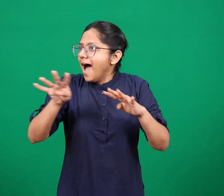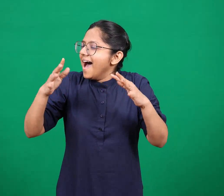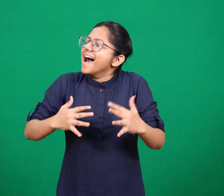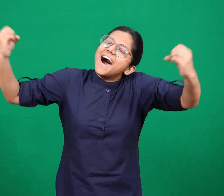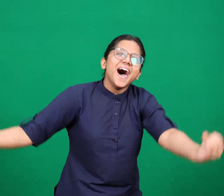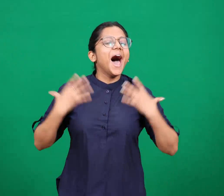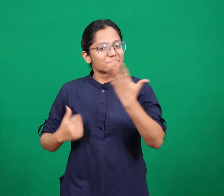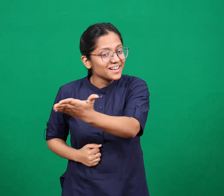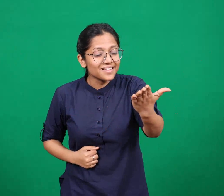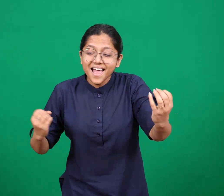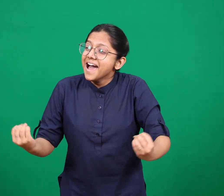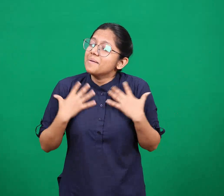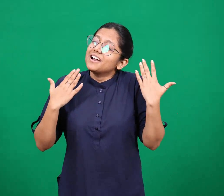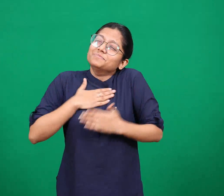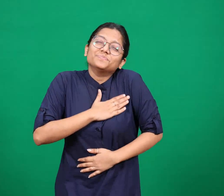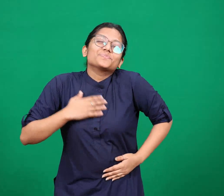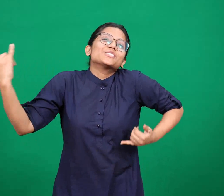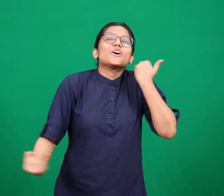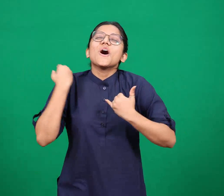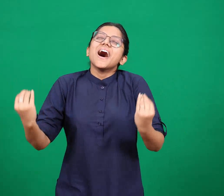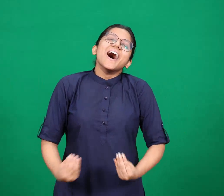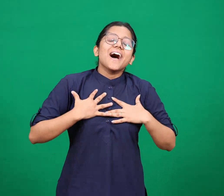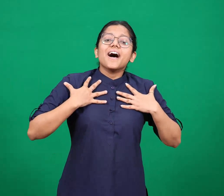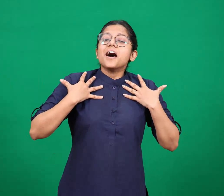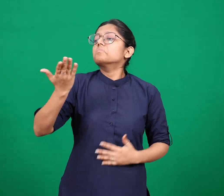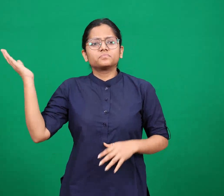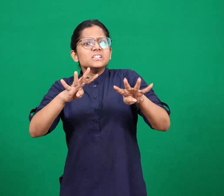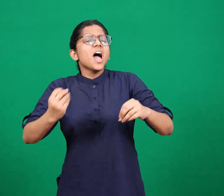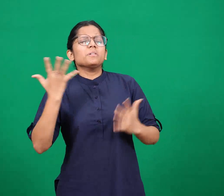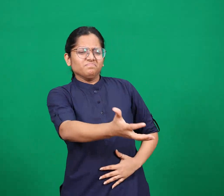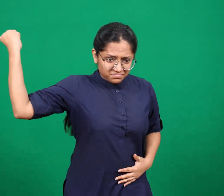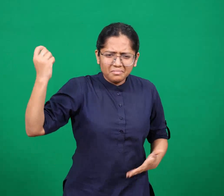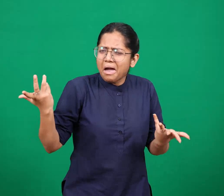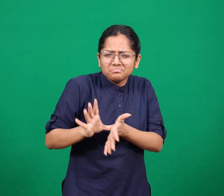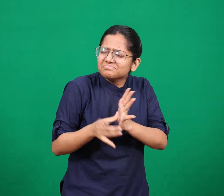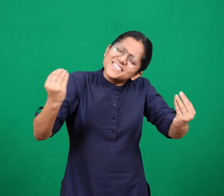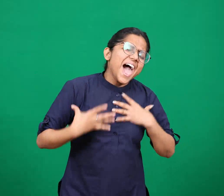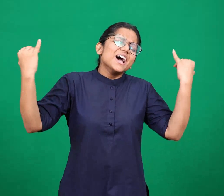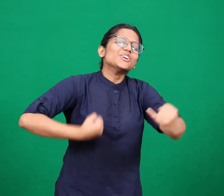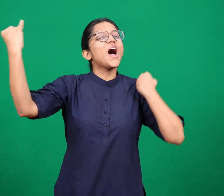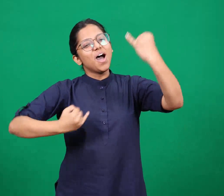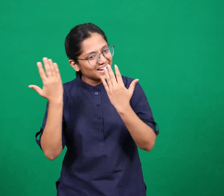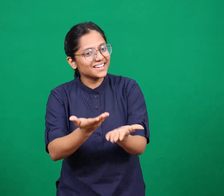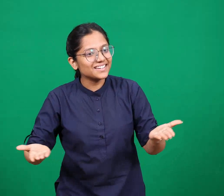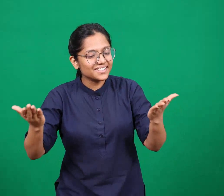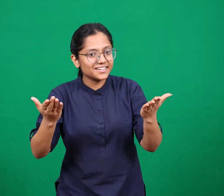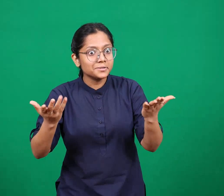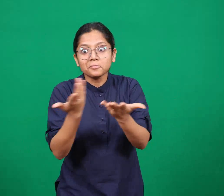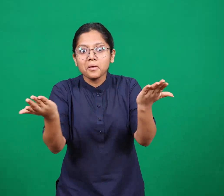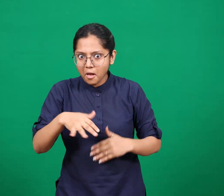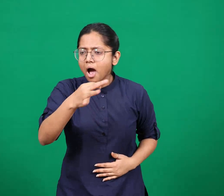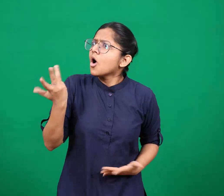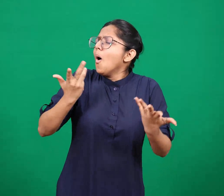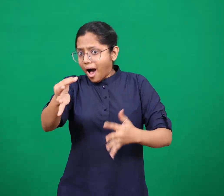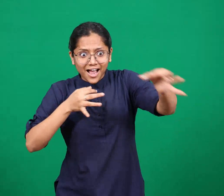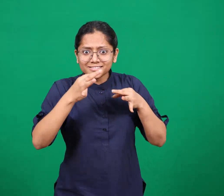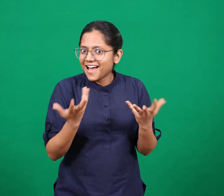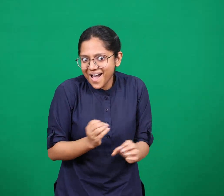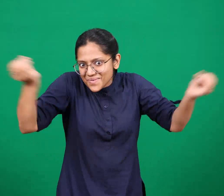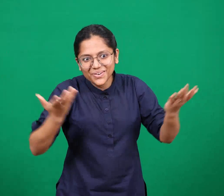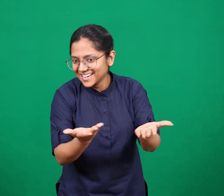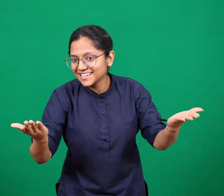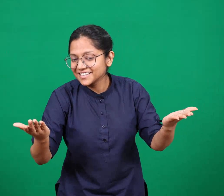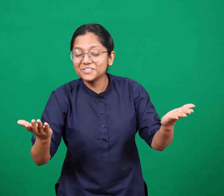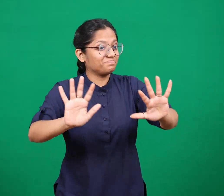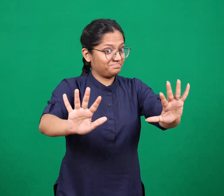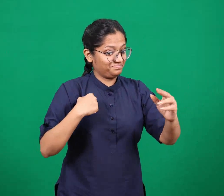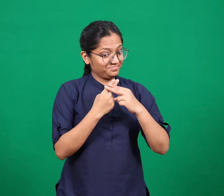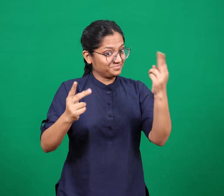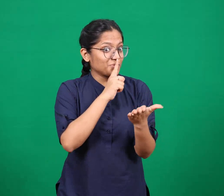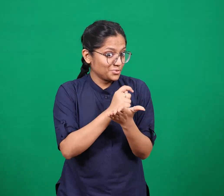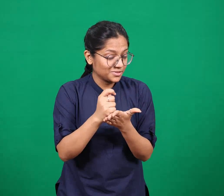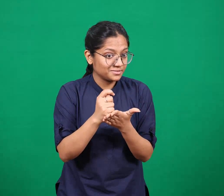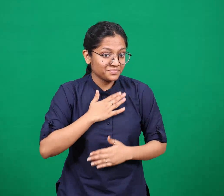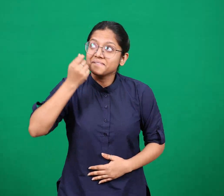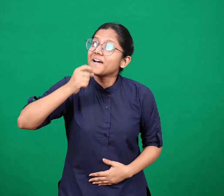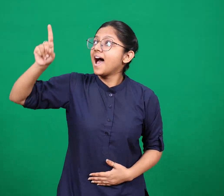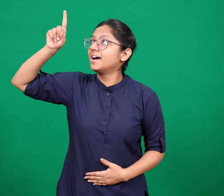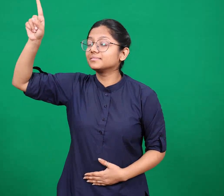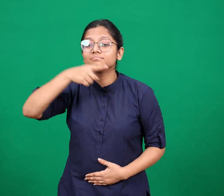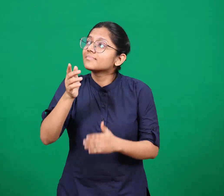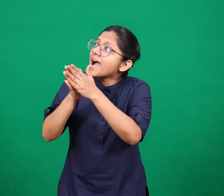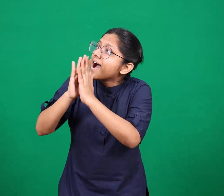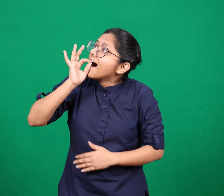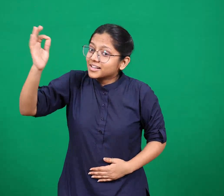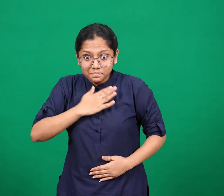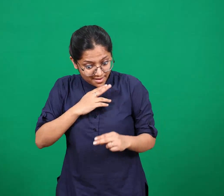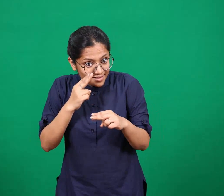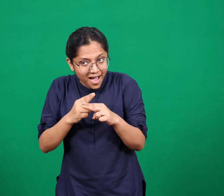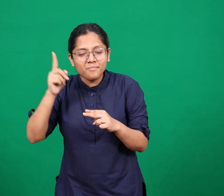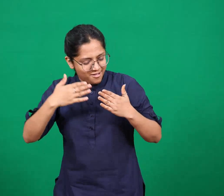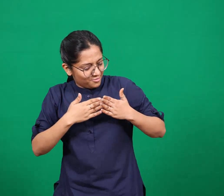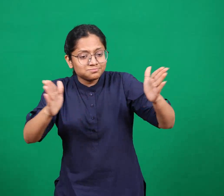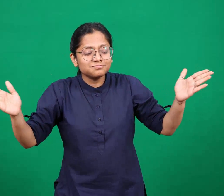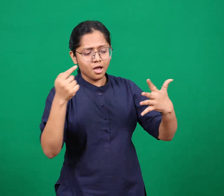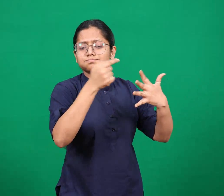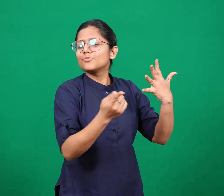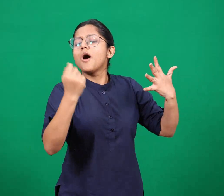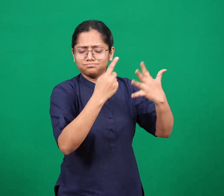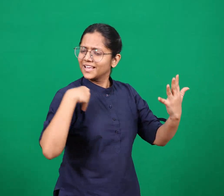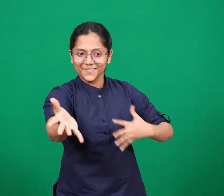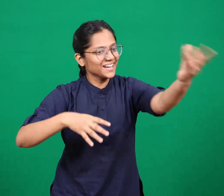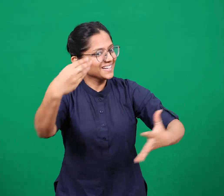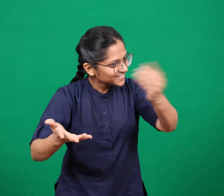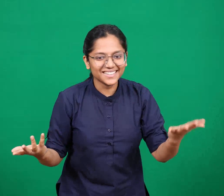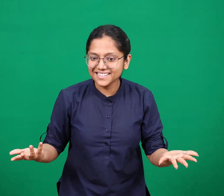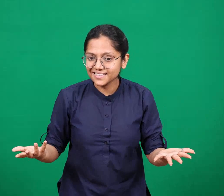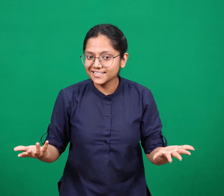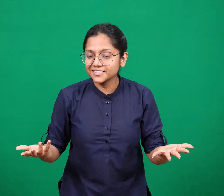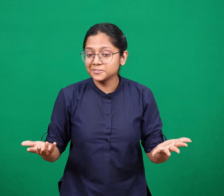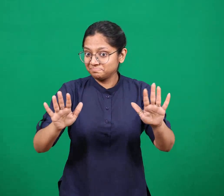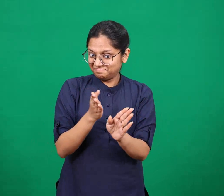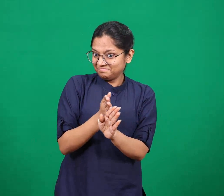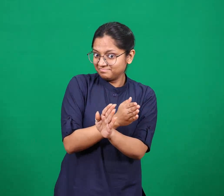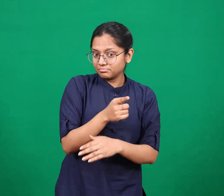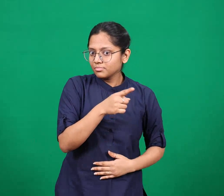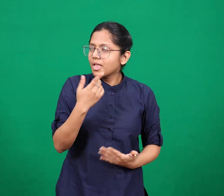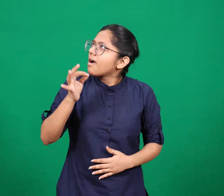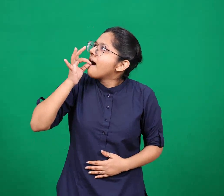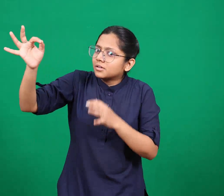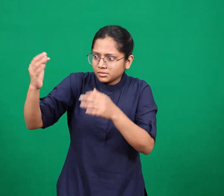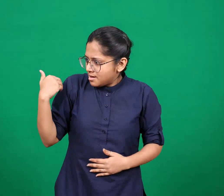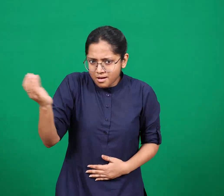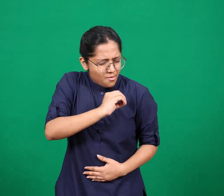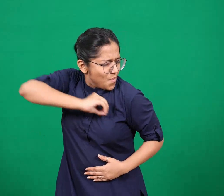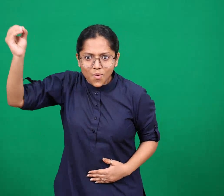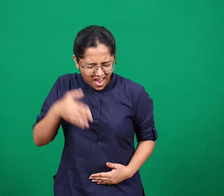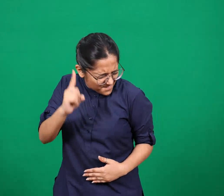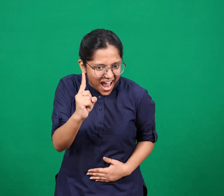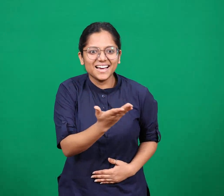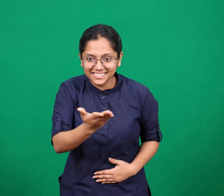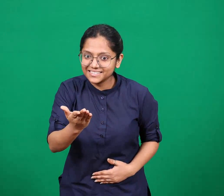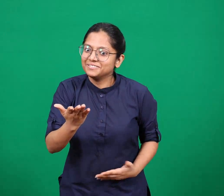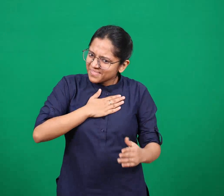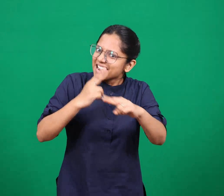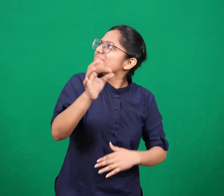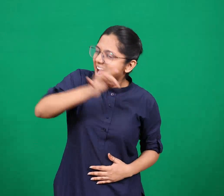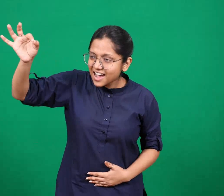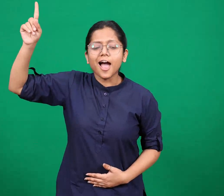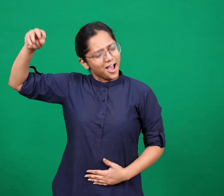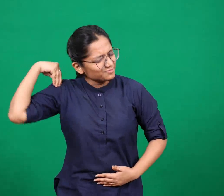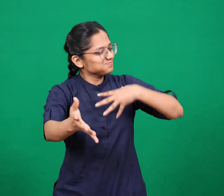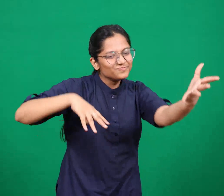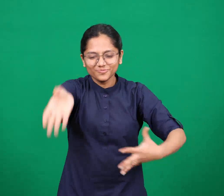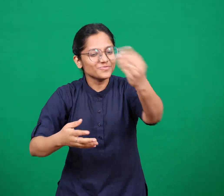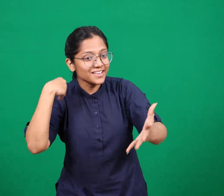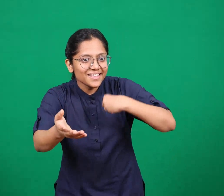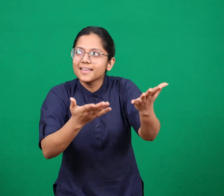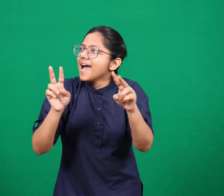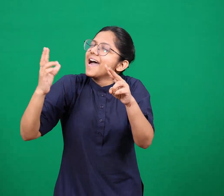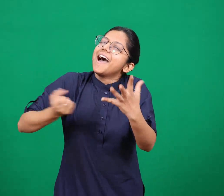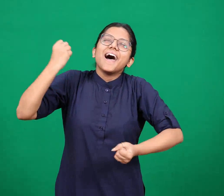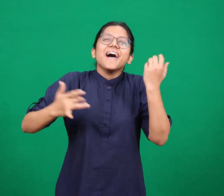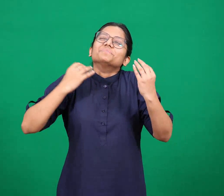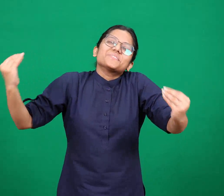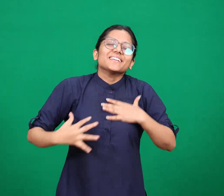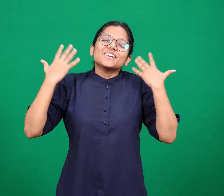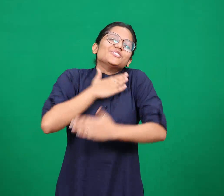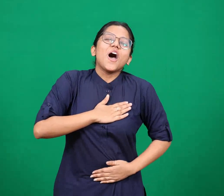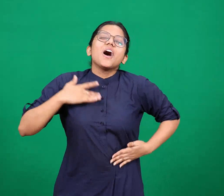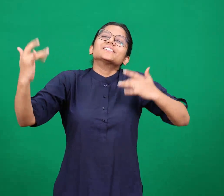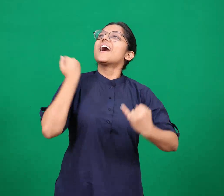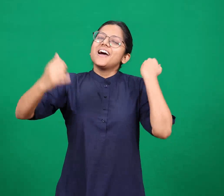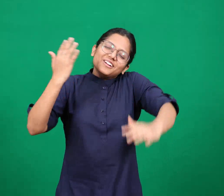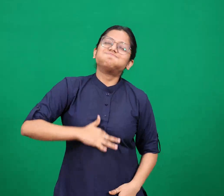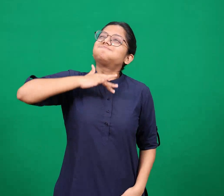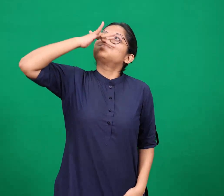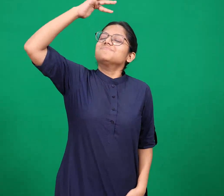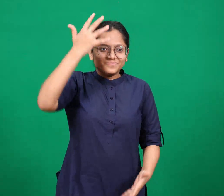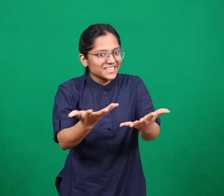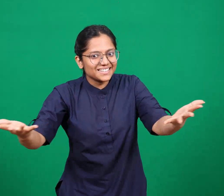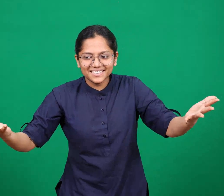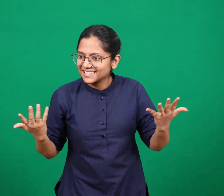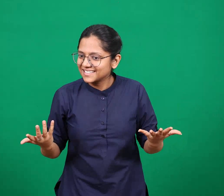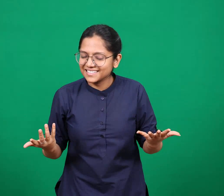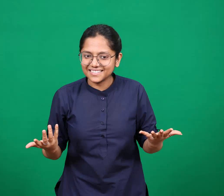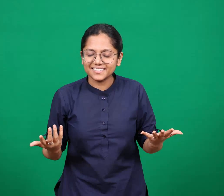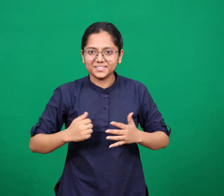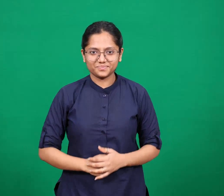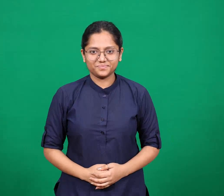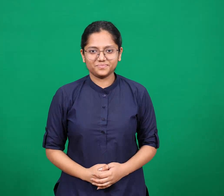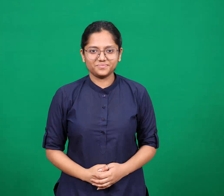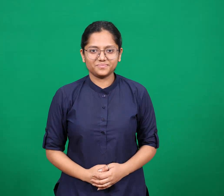So also you have sorrow now, but I will see you again and your hearts will rejoice, and no one will take away your joy. In that day you will no longer ask Me anything. Truly, truly, I tell you, whatever you ask the Father in My name, He will give you. Until now you have not asked for anything in My name.